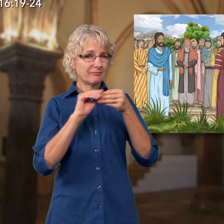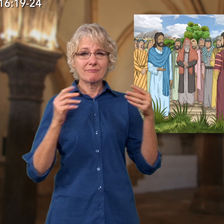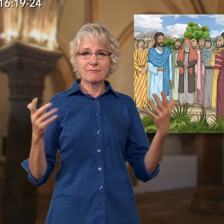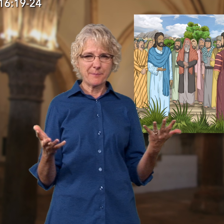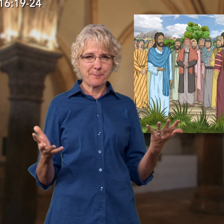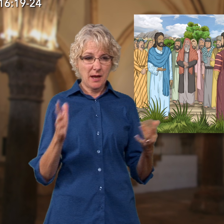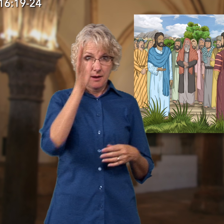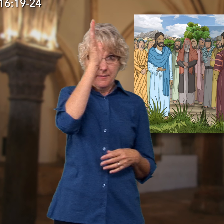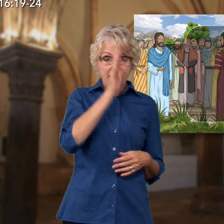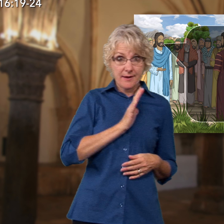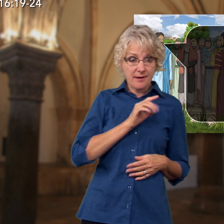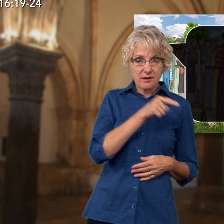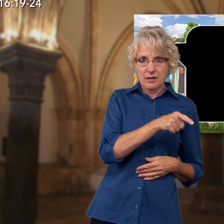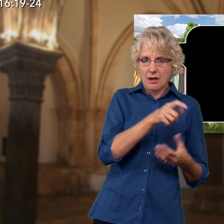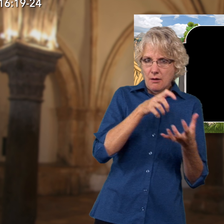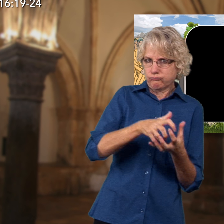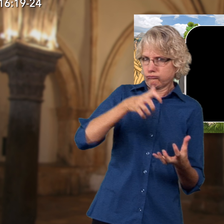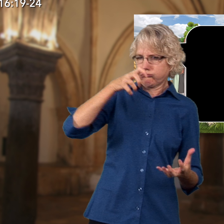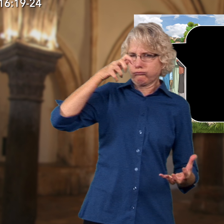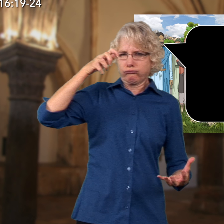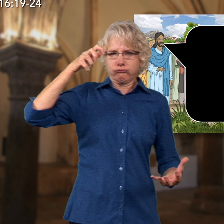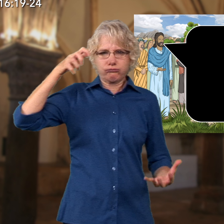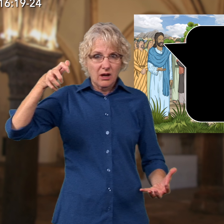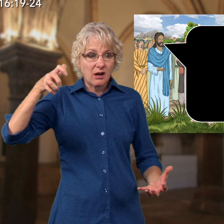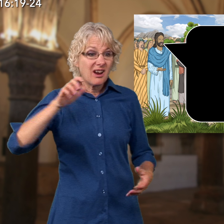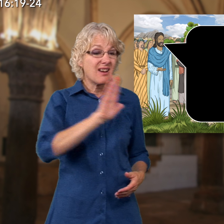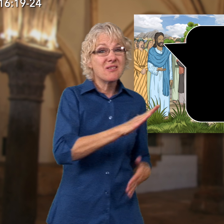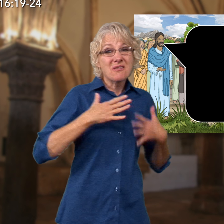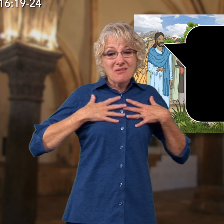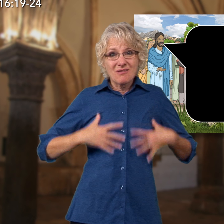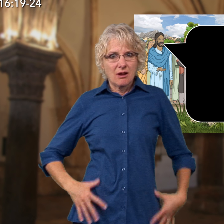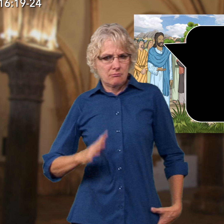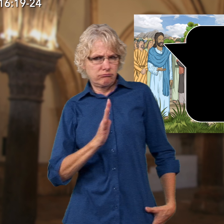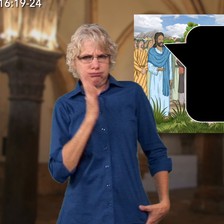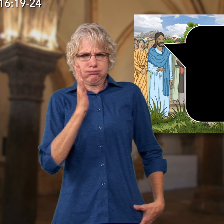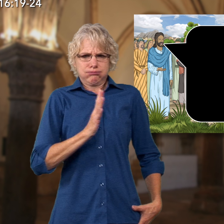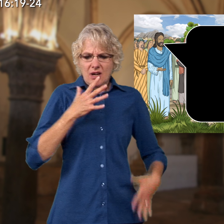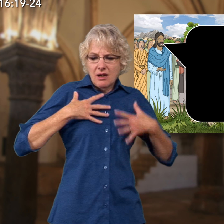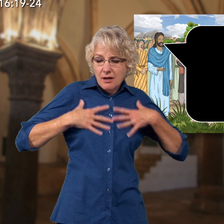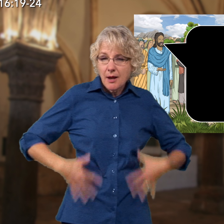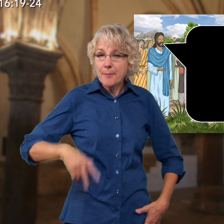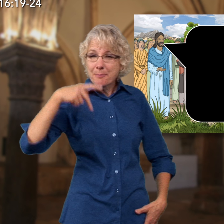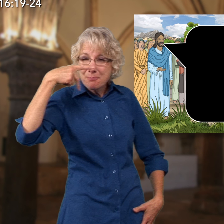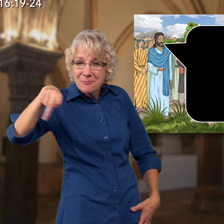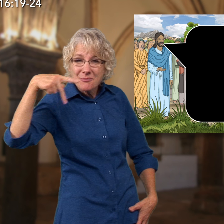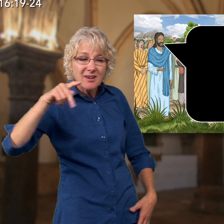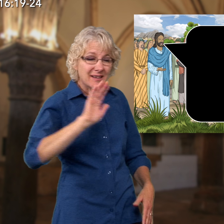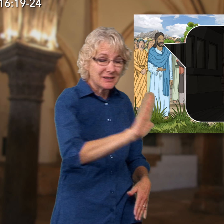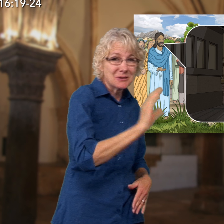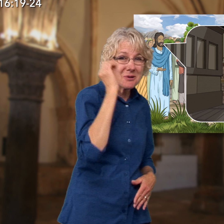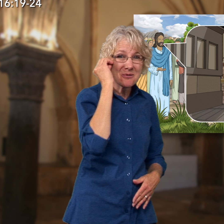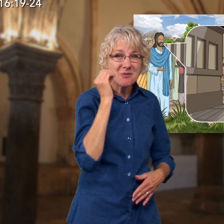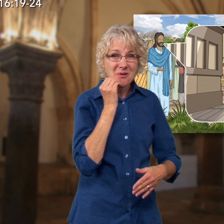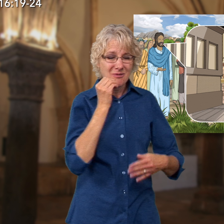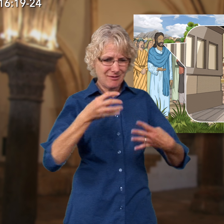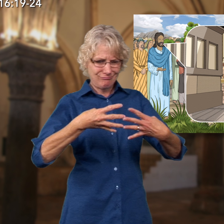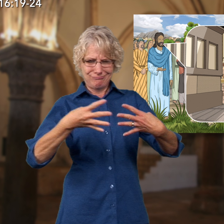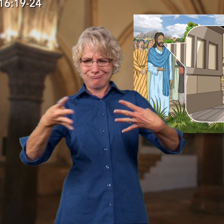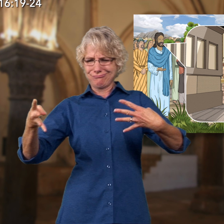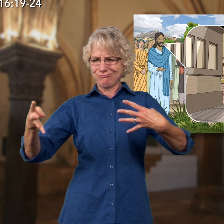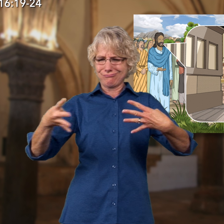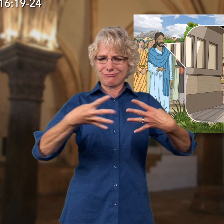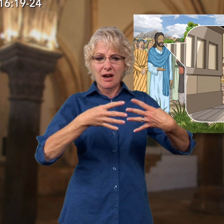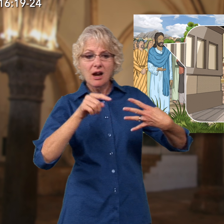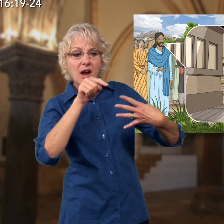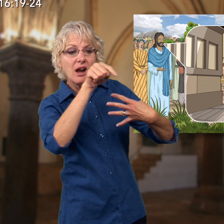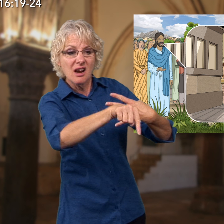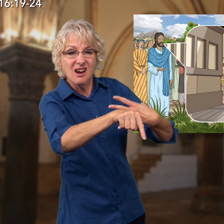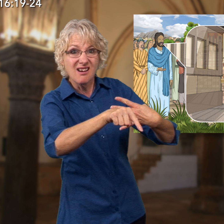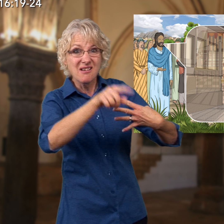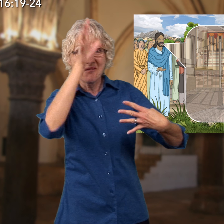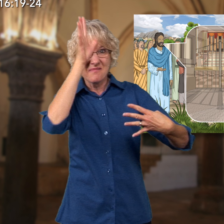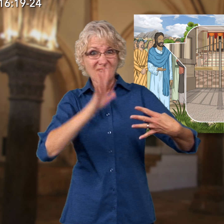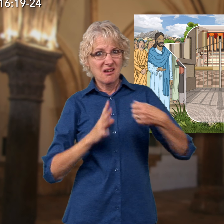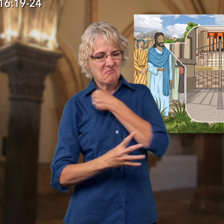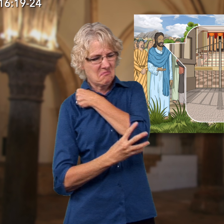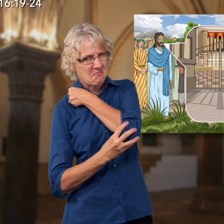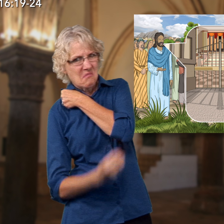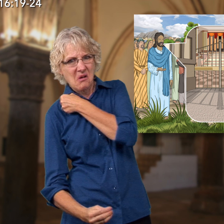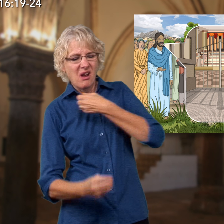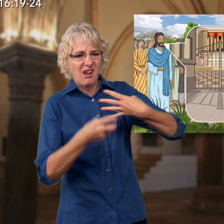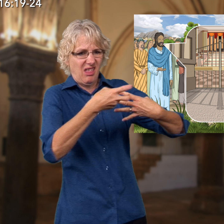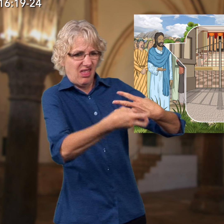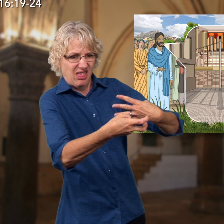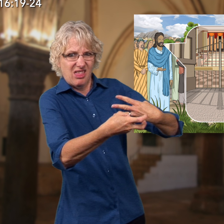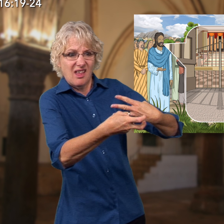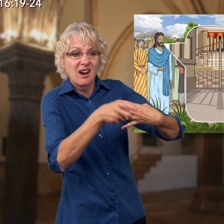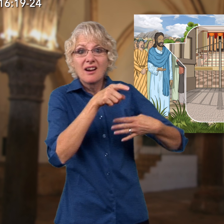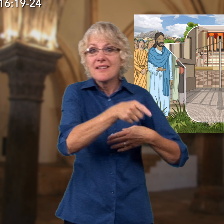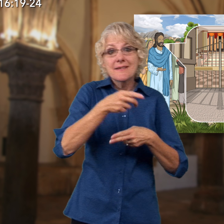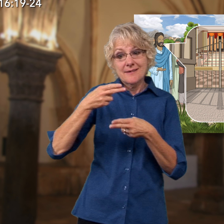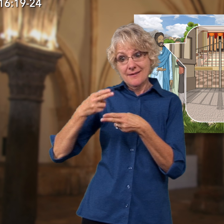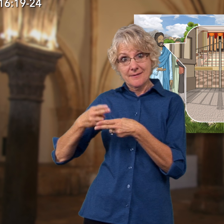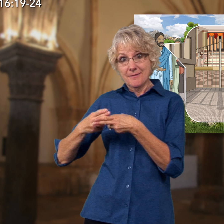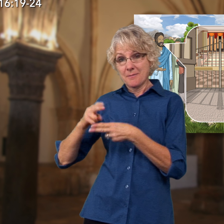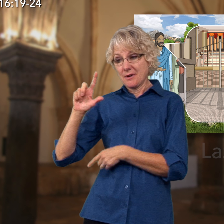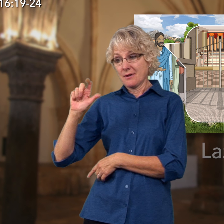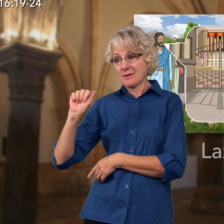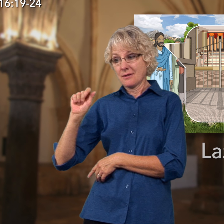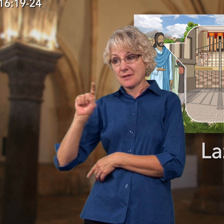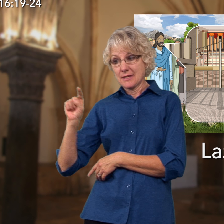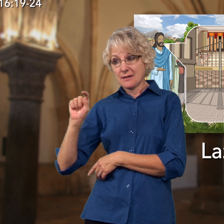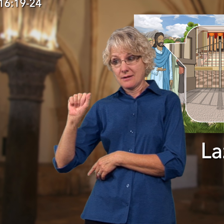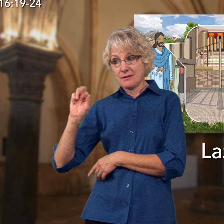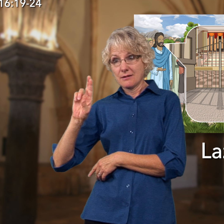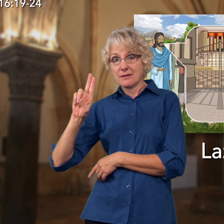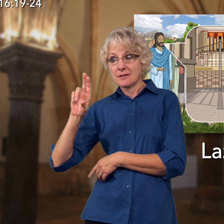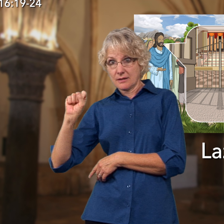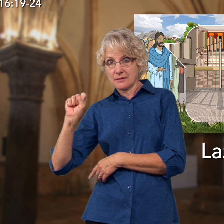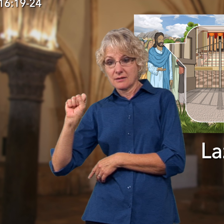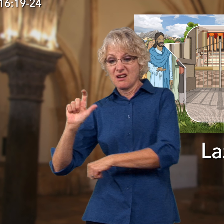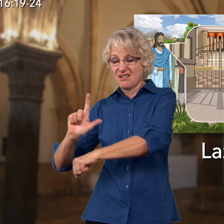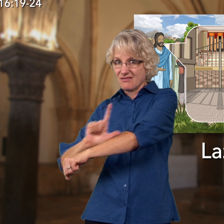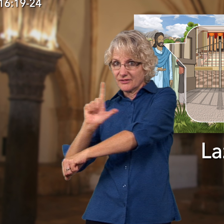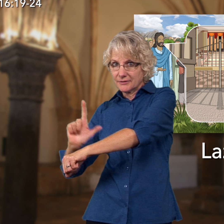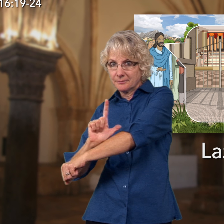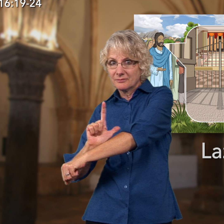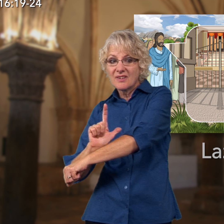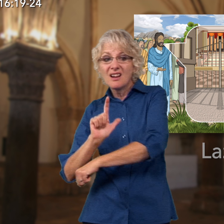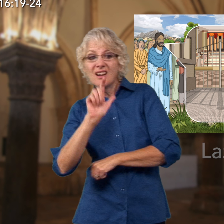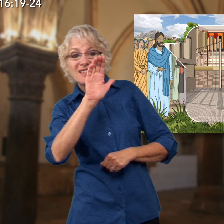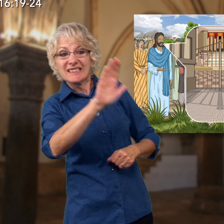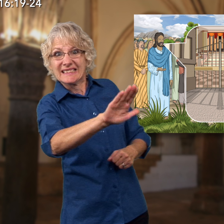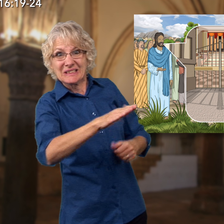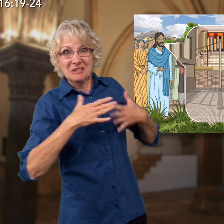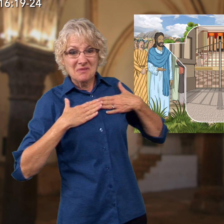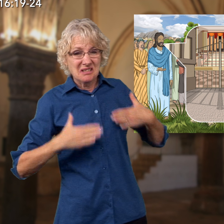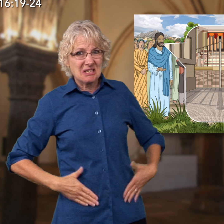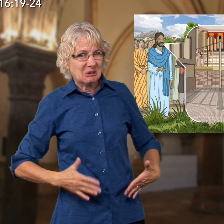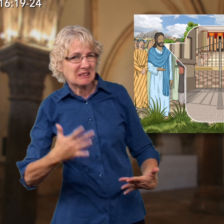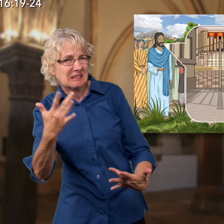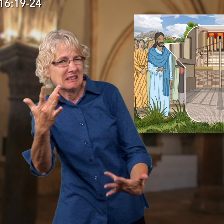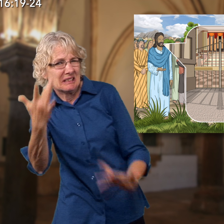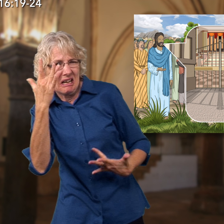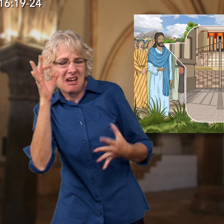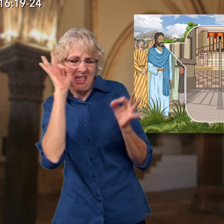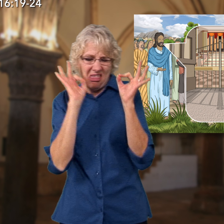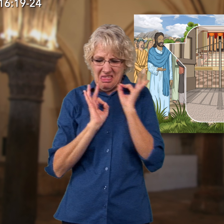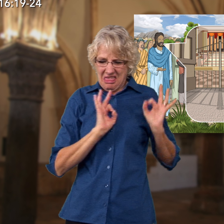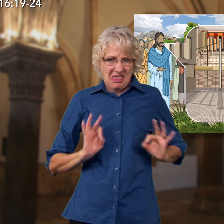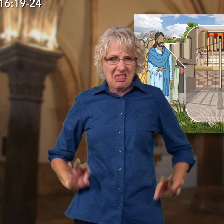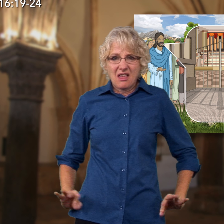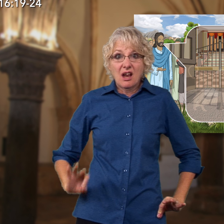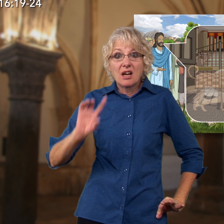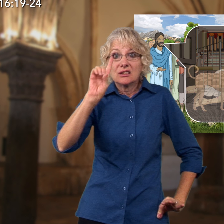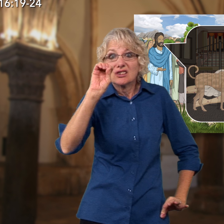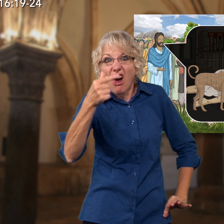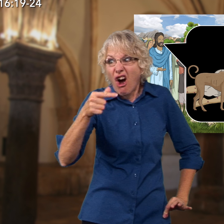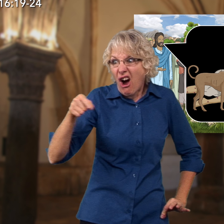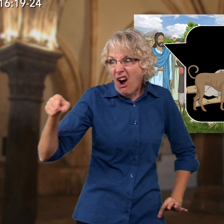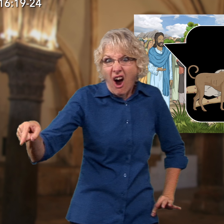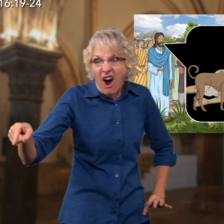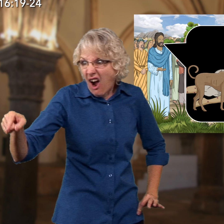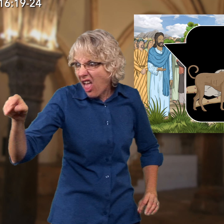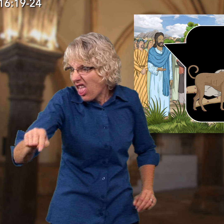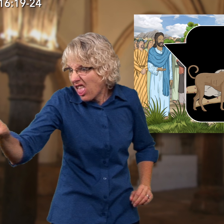Now there was a rich man dressed in purple and fine linen, who lived each day in joyous splendor. And a beggar named Lazarus lay at his gate, covered with sores and longing to be fed with the crumbs that fell from the rich man’s table.